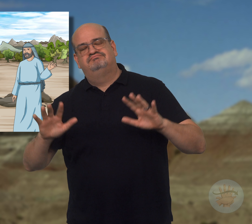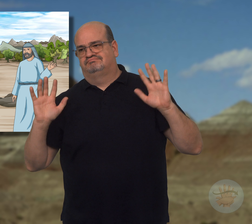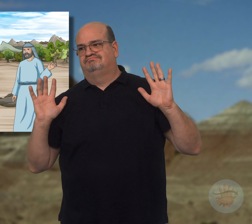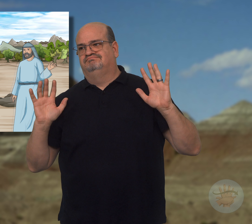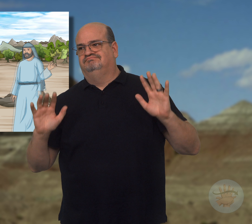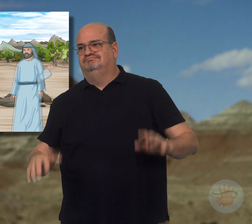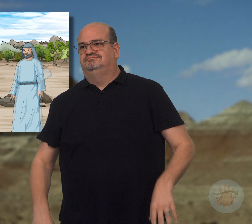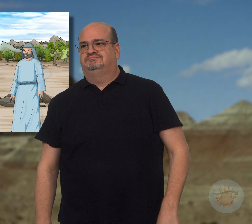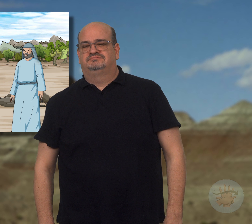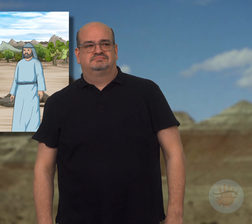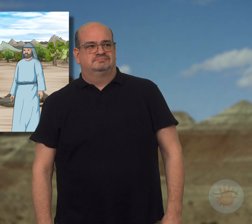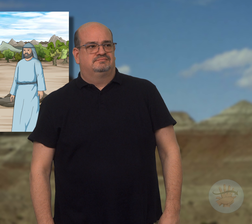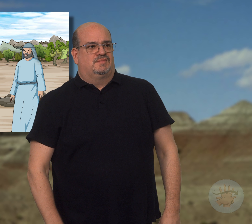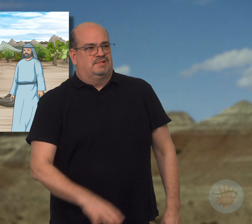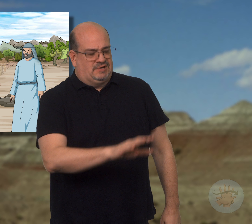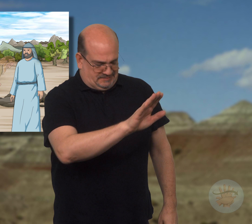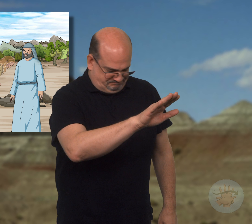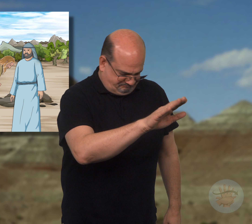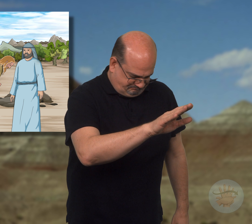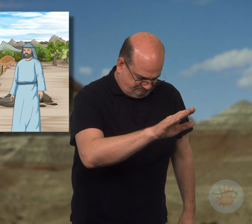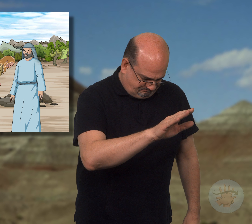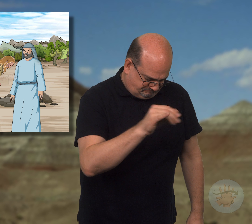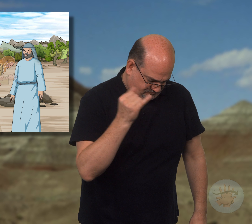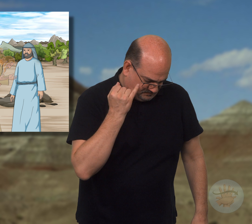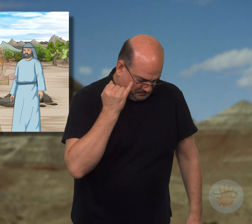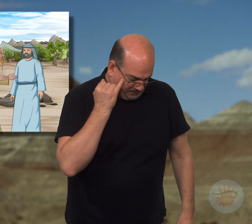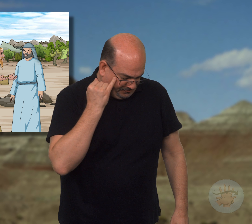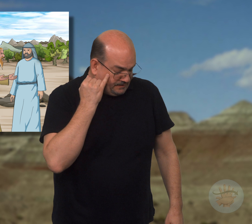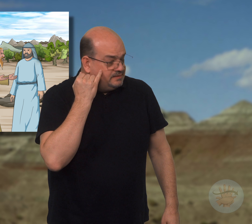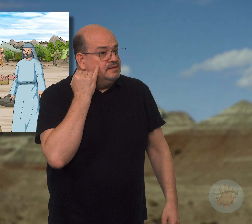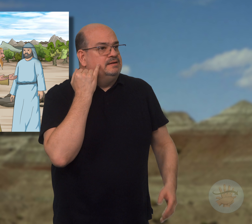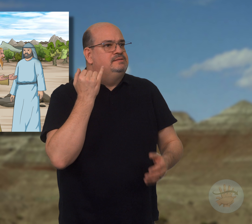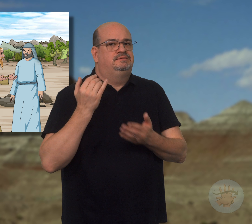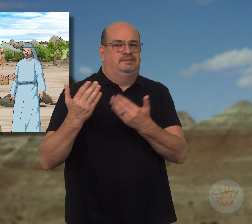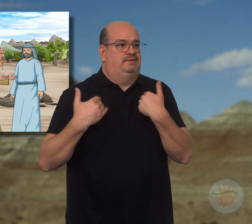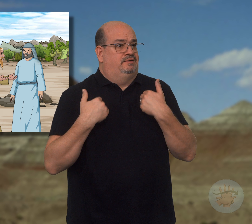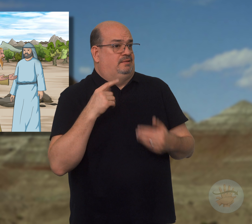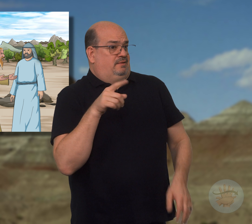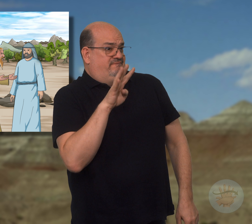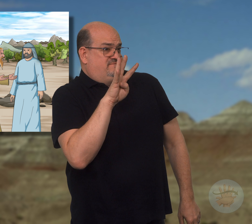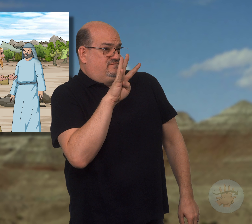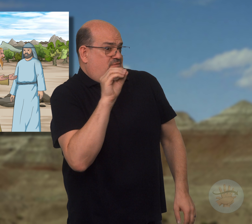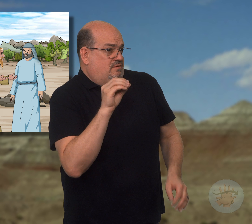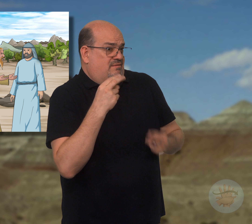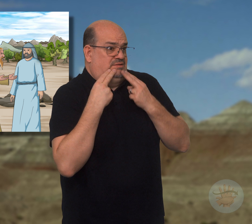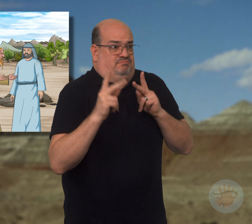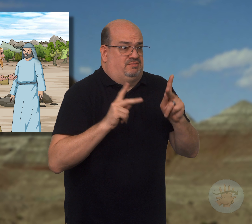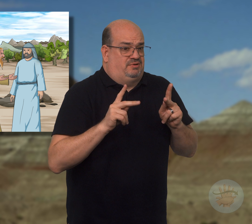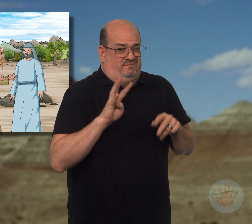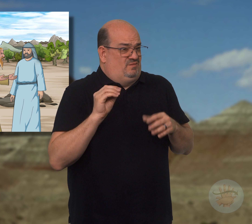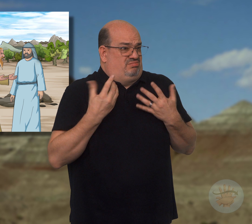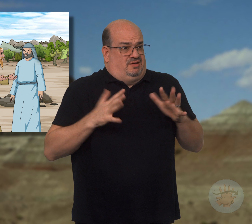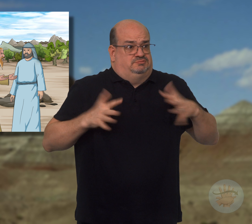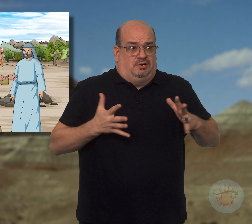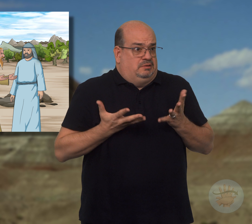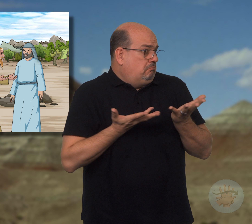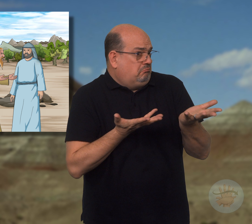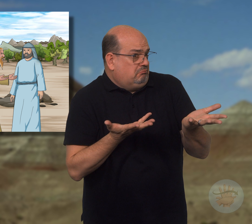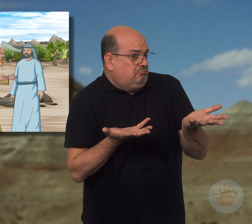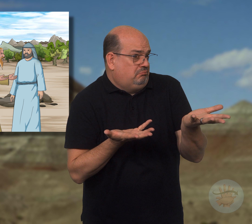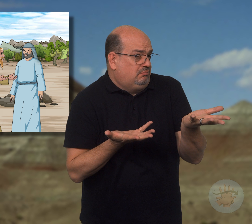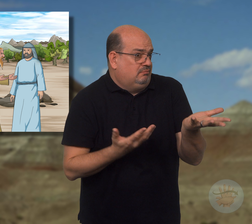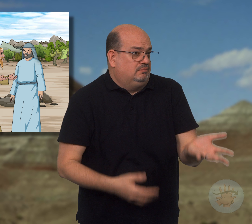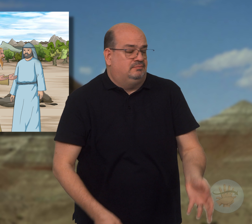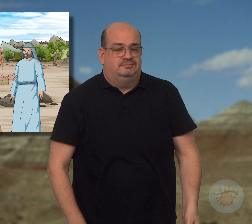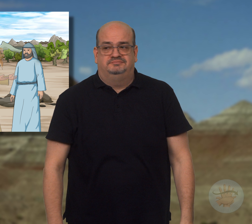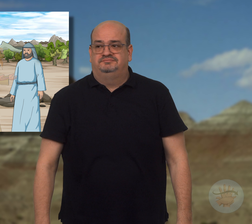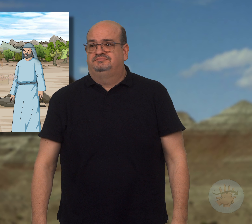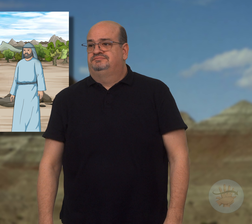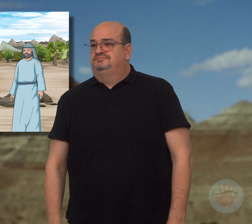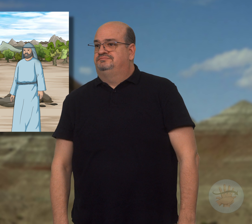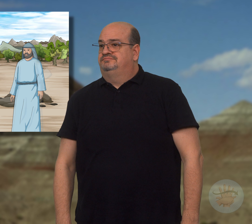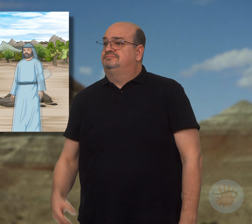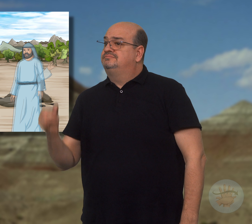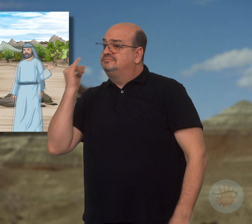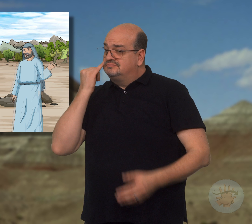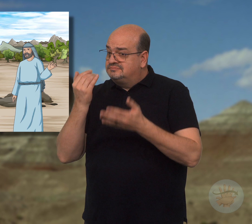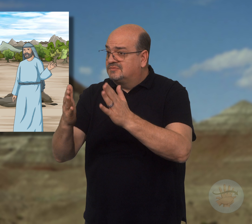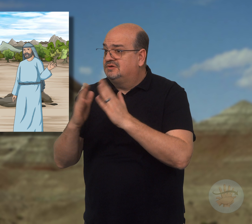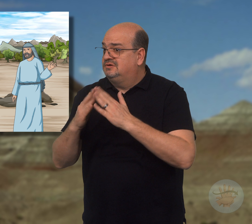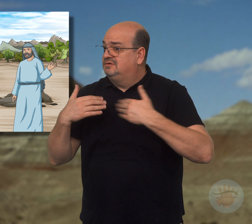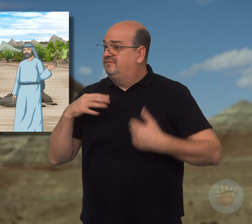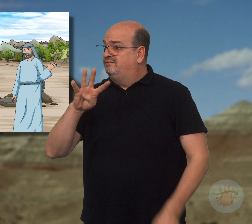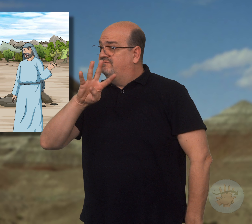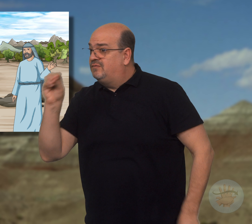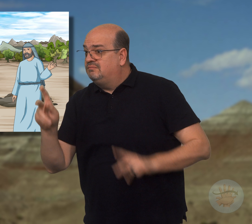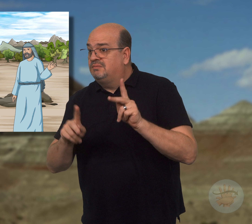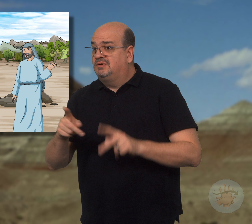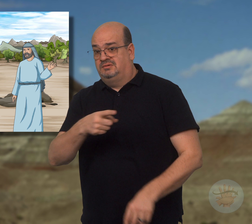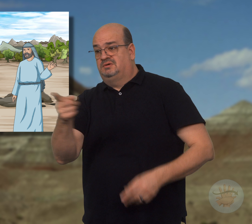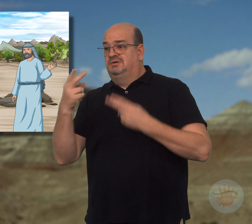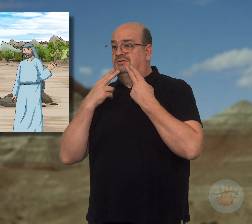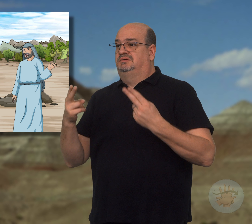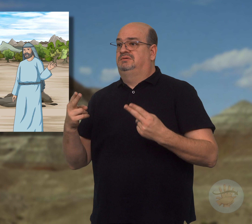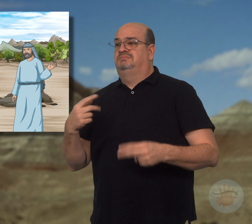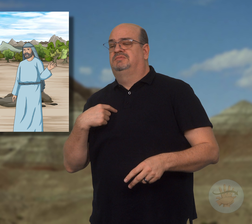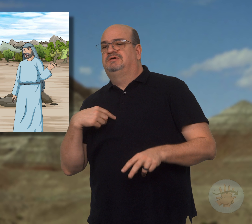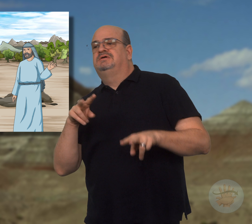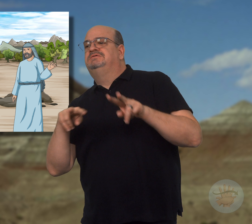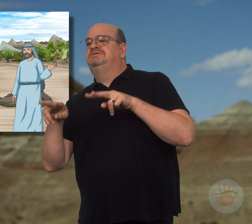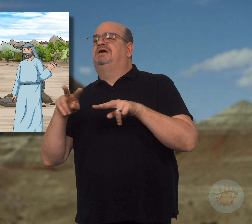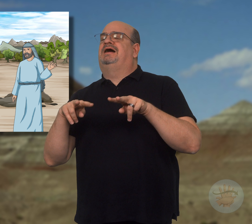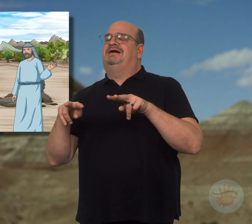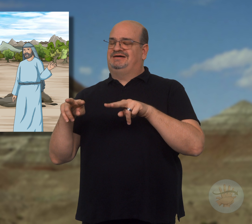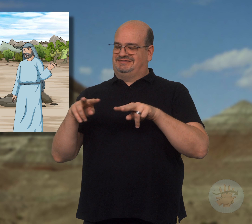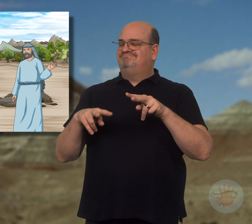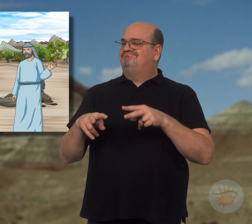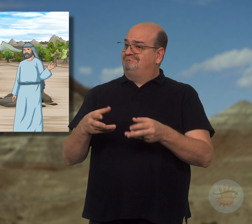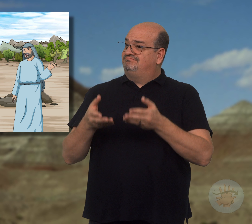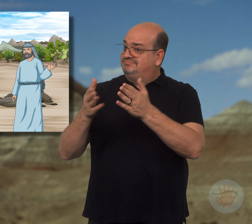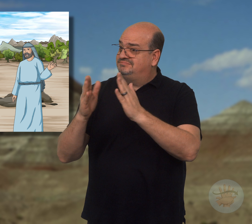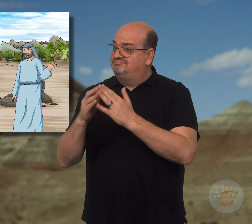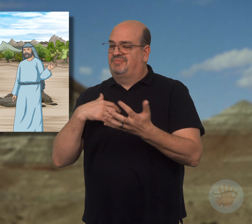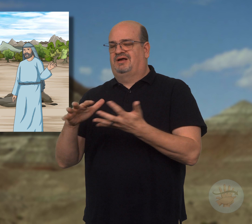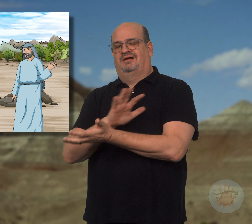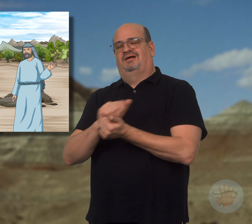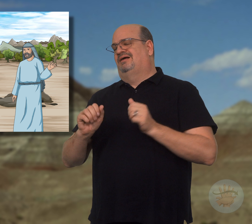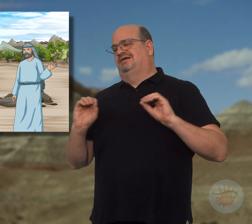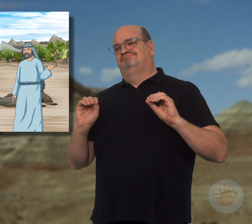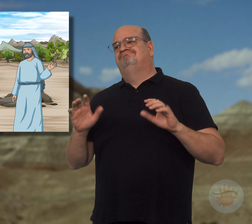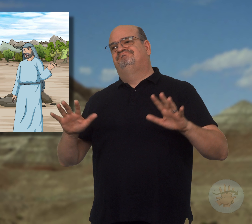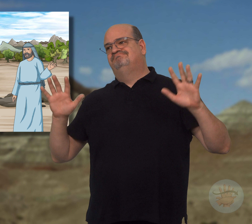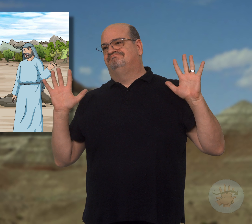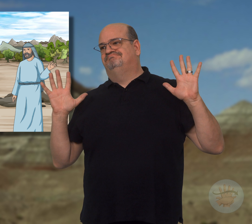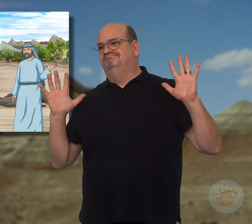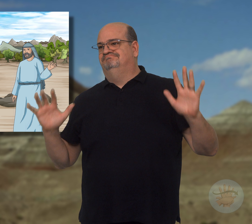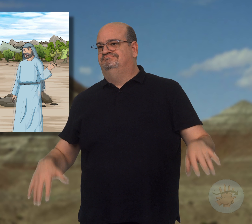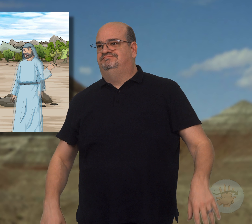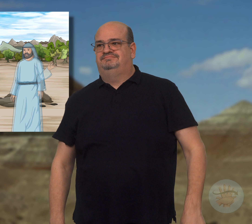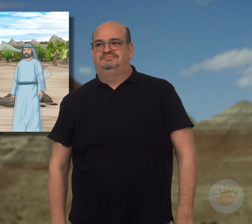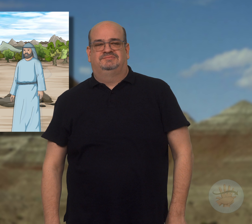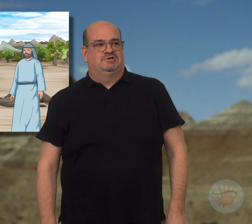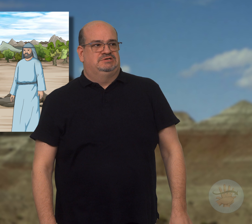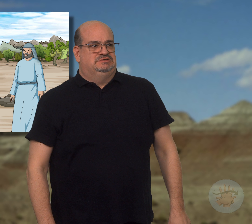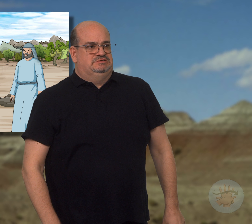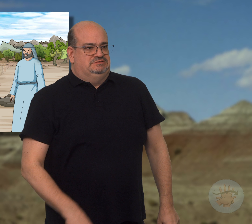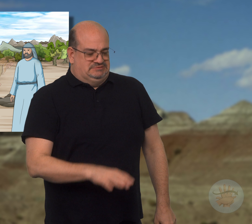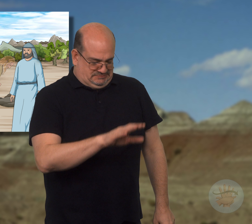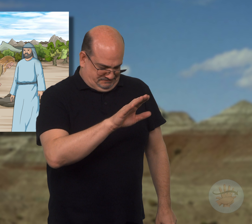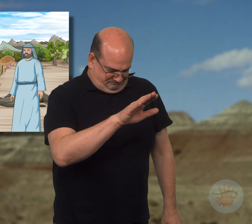Once again Abraham spoke to the LORD, “Suppose forty are found there?” He answered, “On account of the forty, I will not do it.”